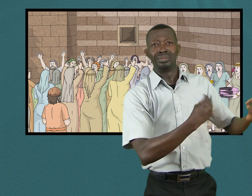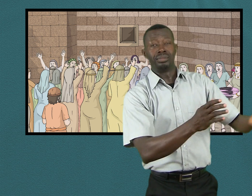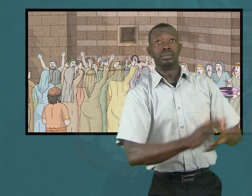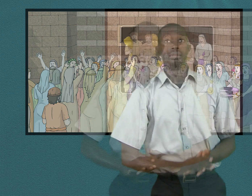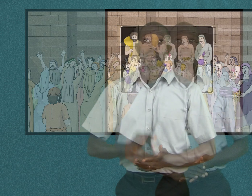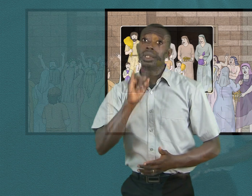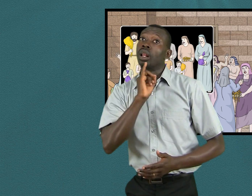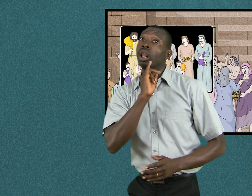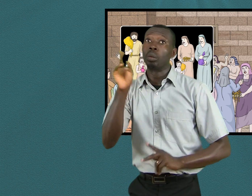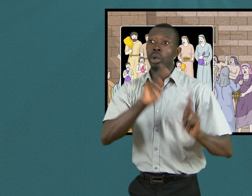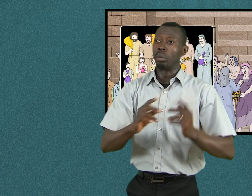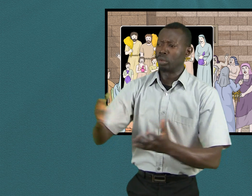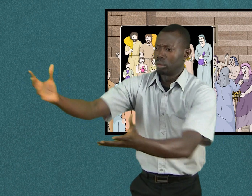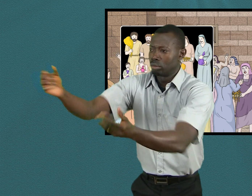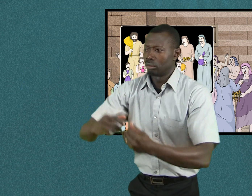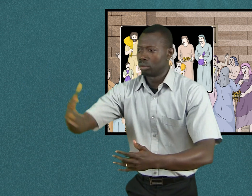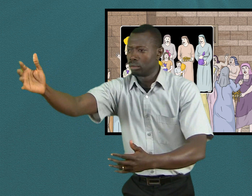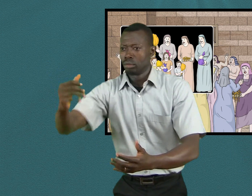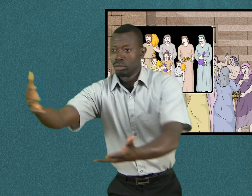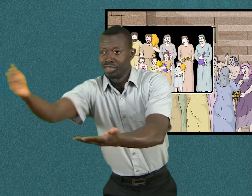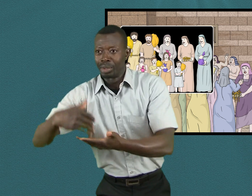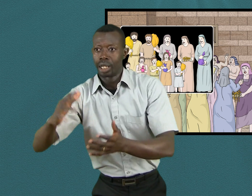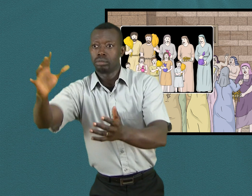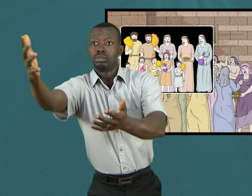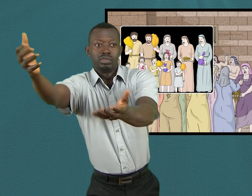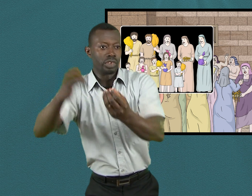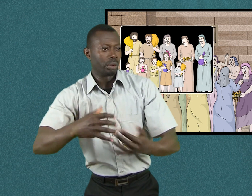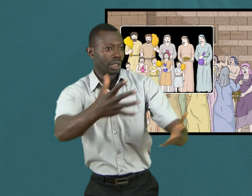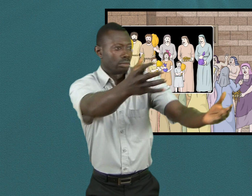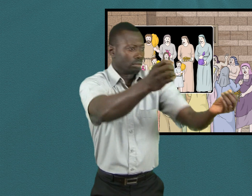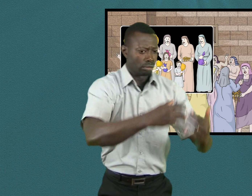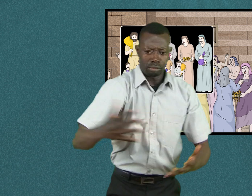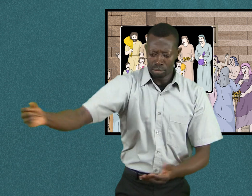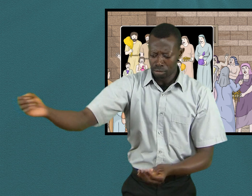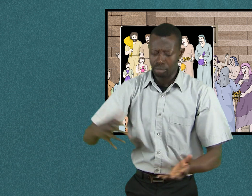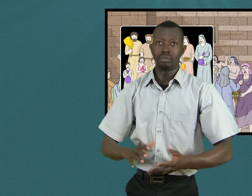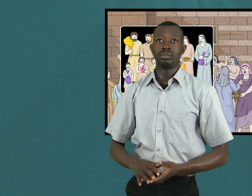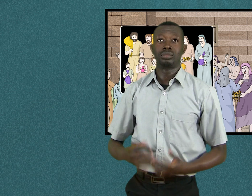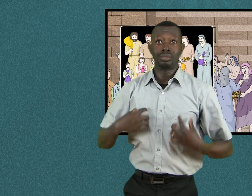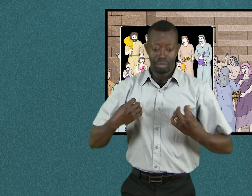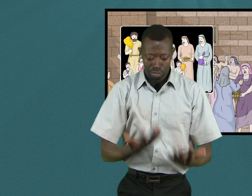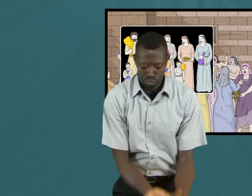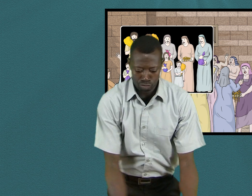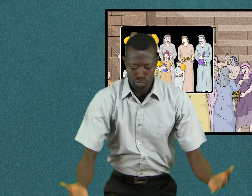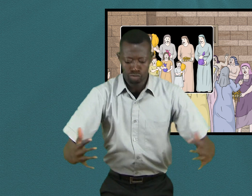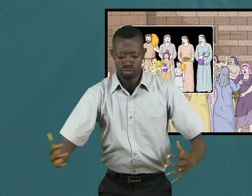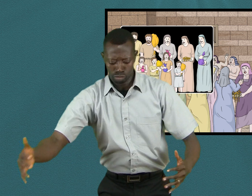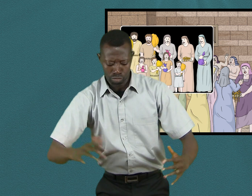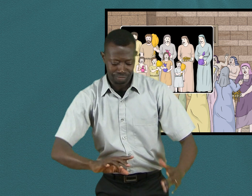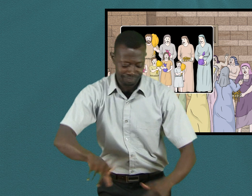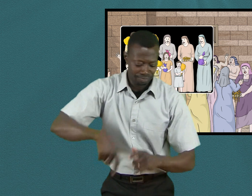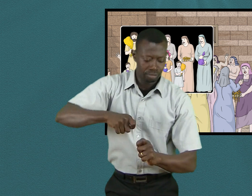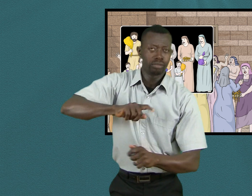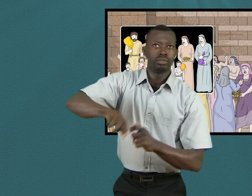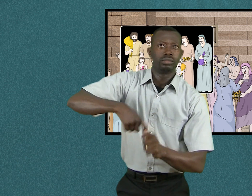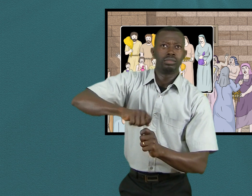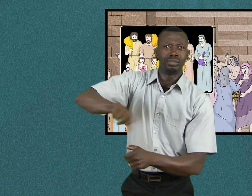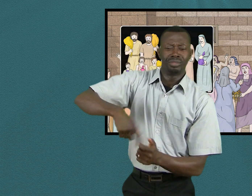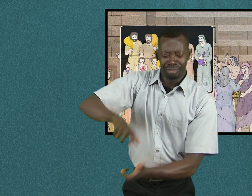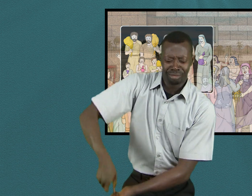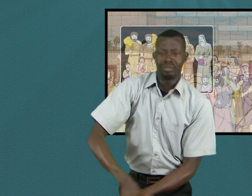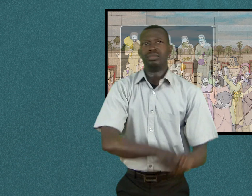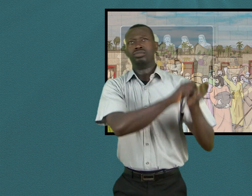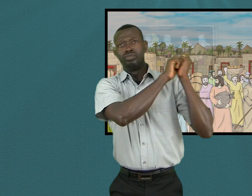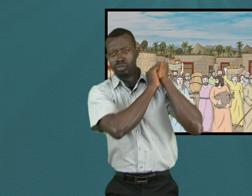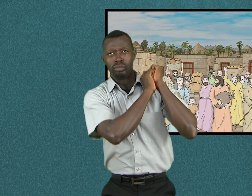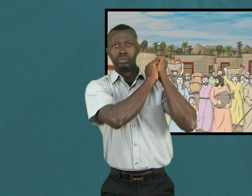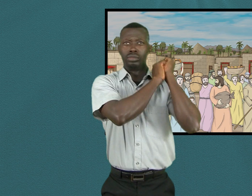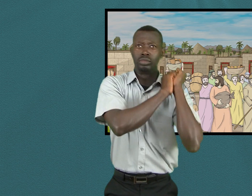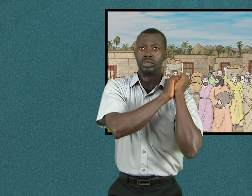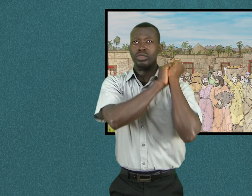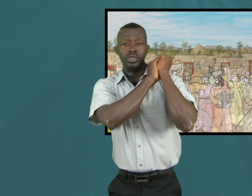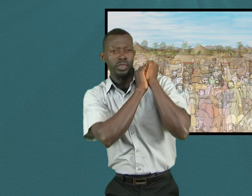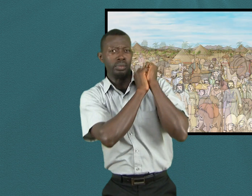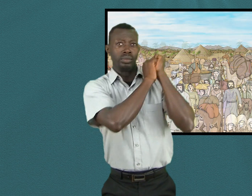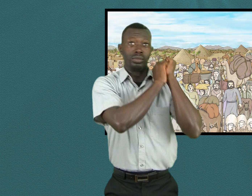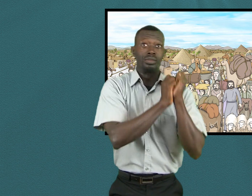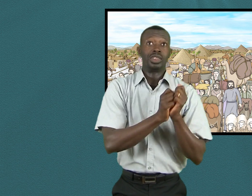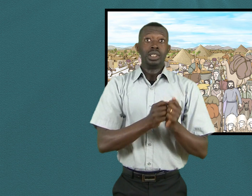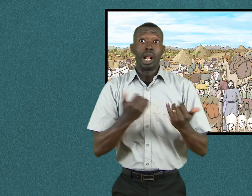In this way they plundered the Egyptians.